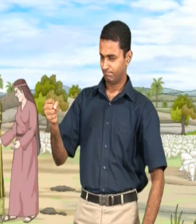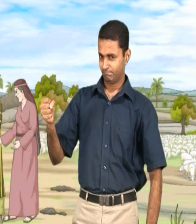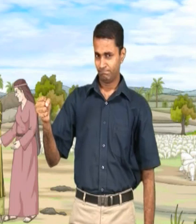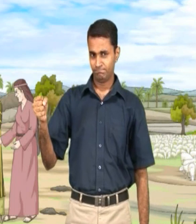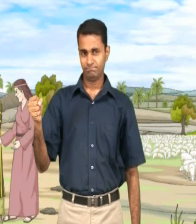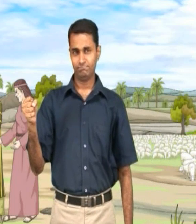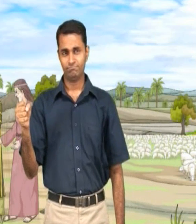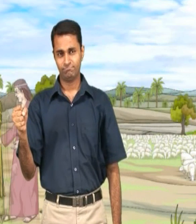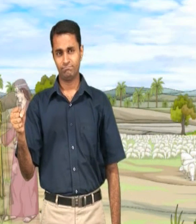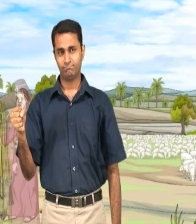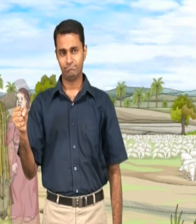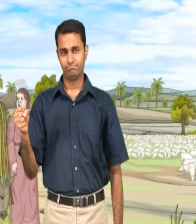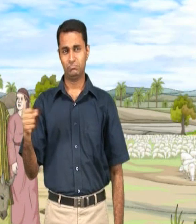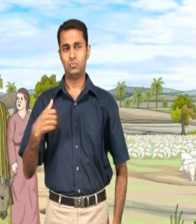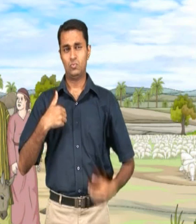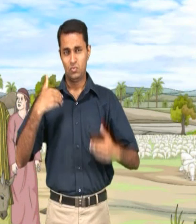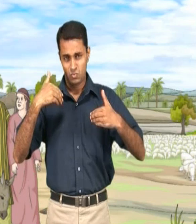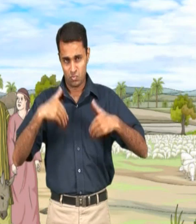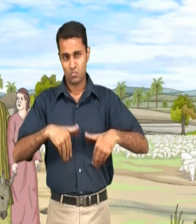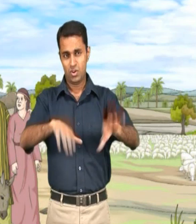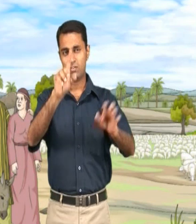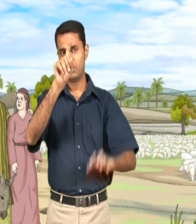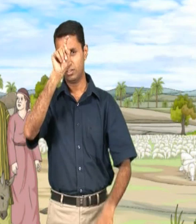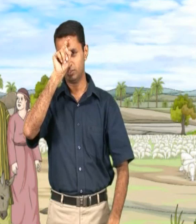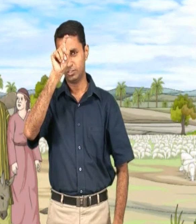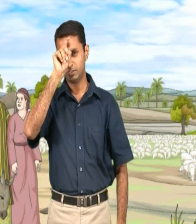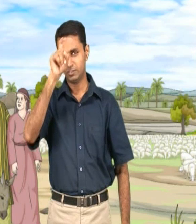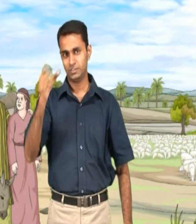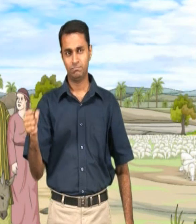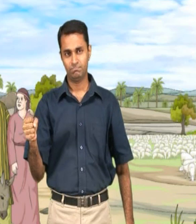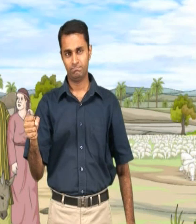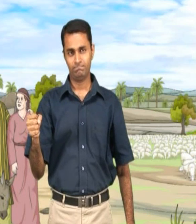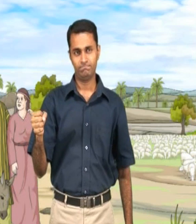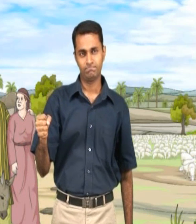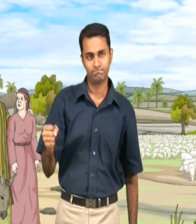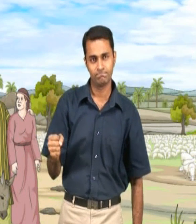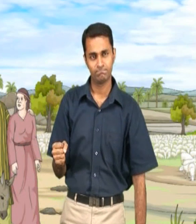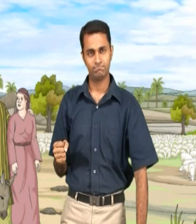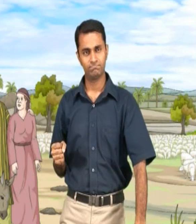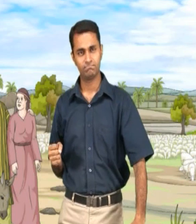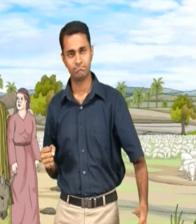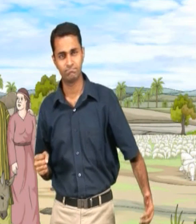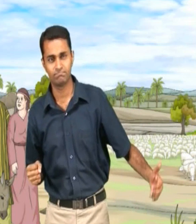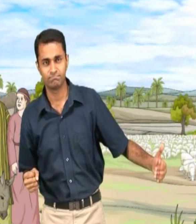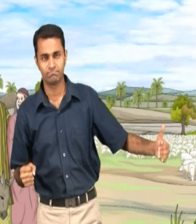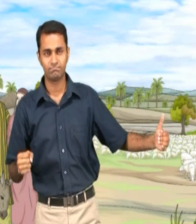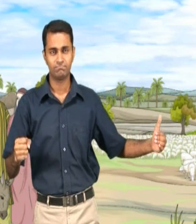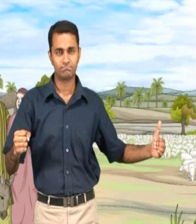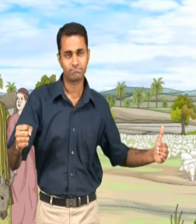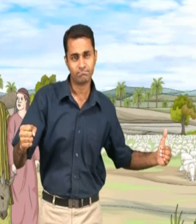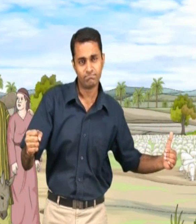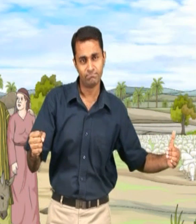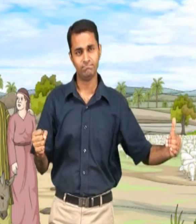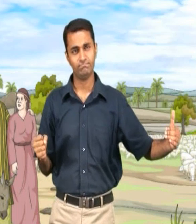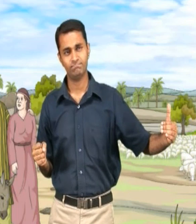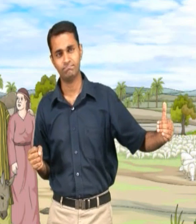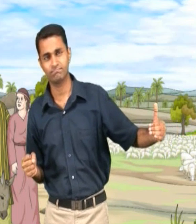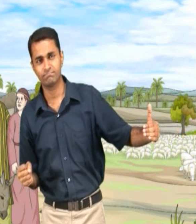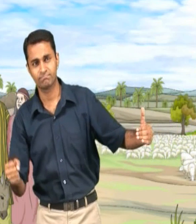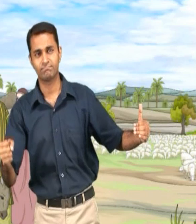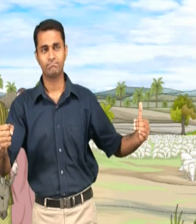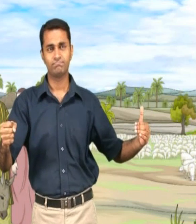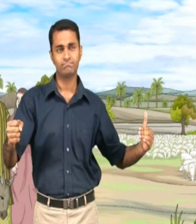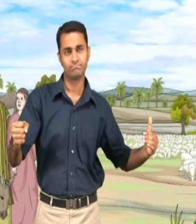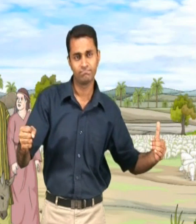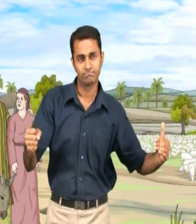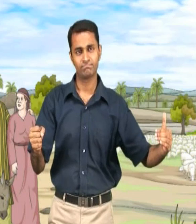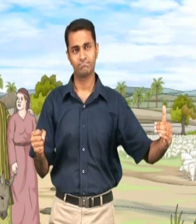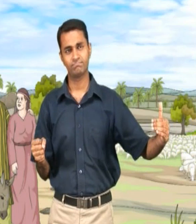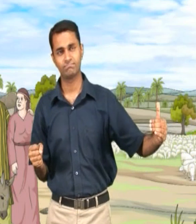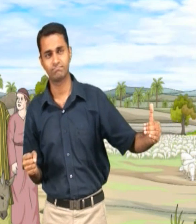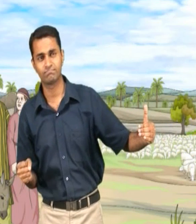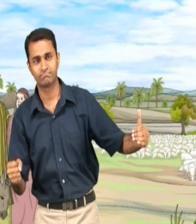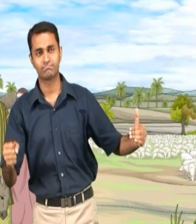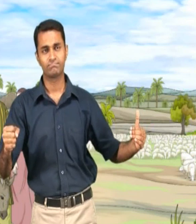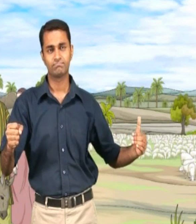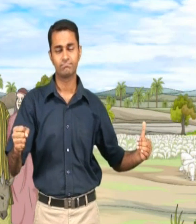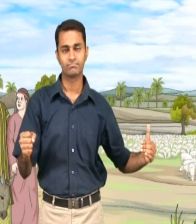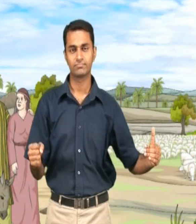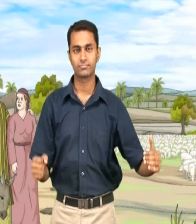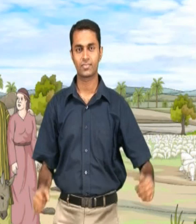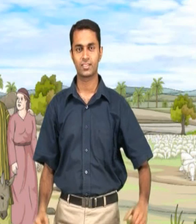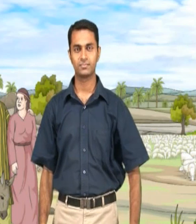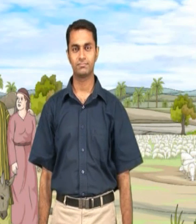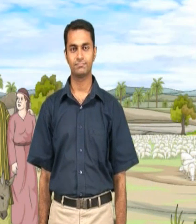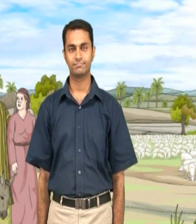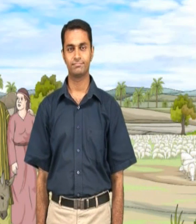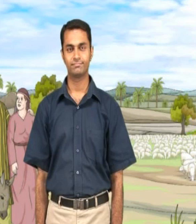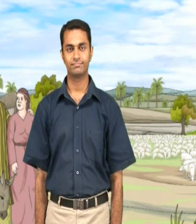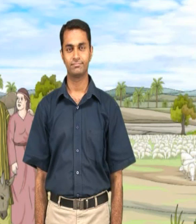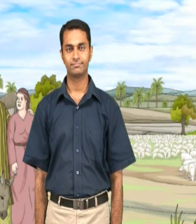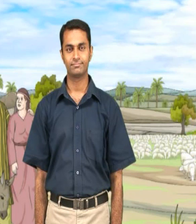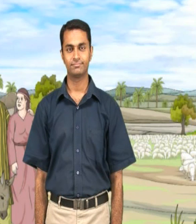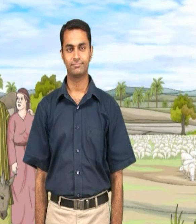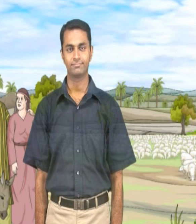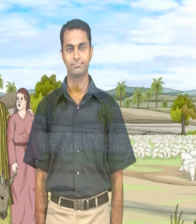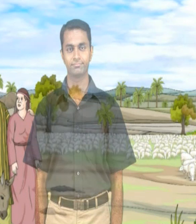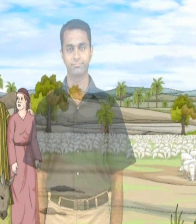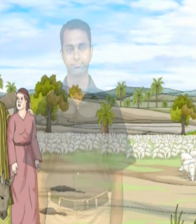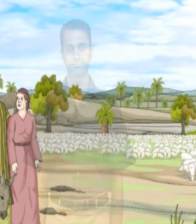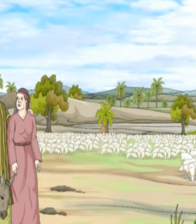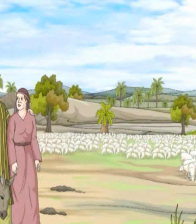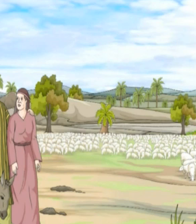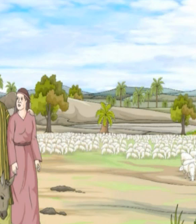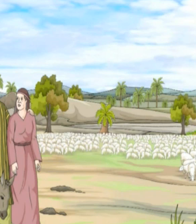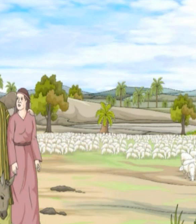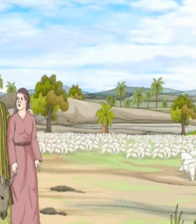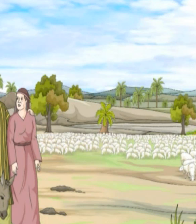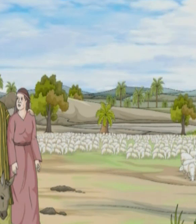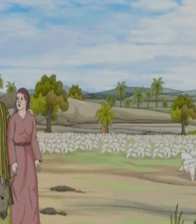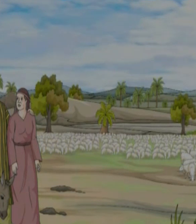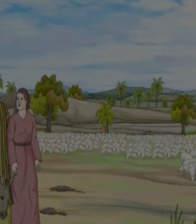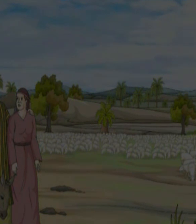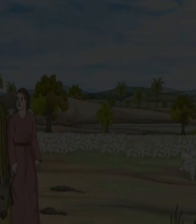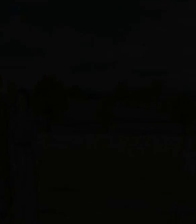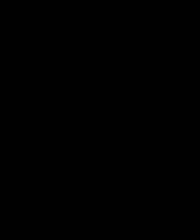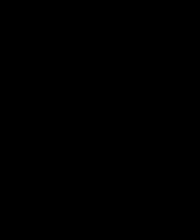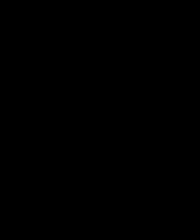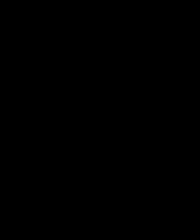And he took the staff of God in his hand.